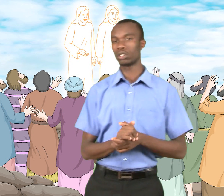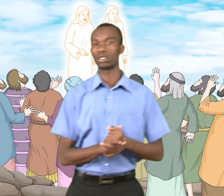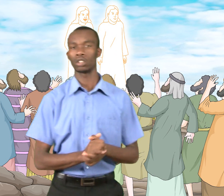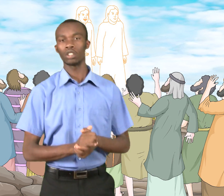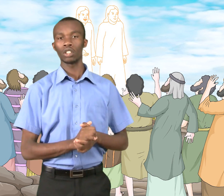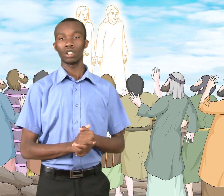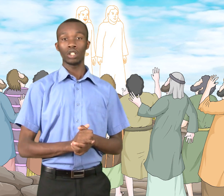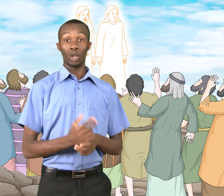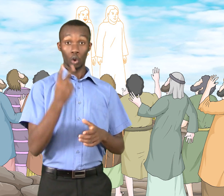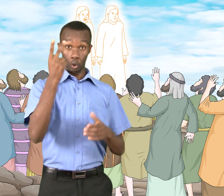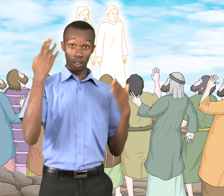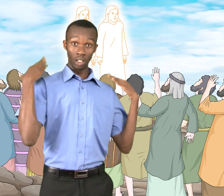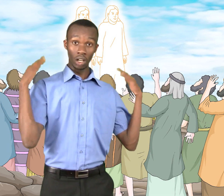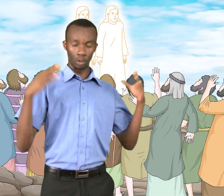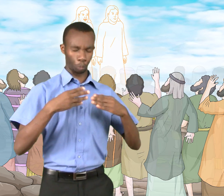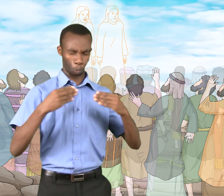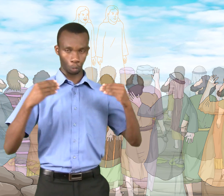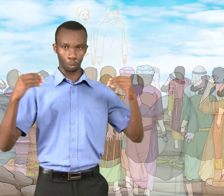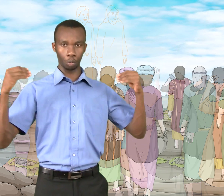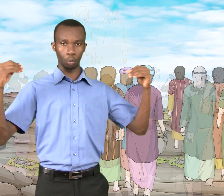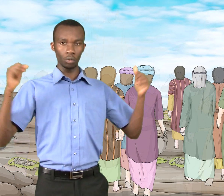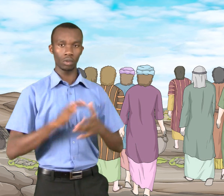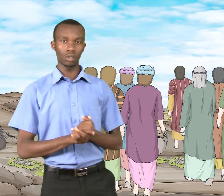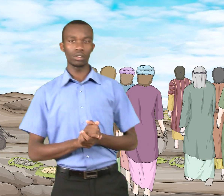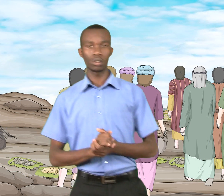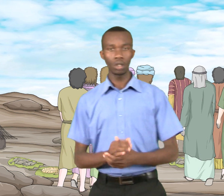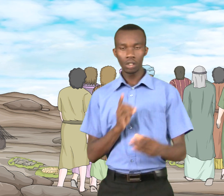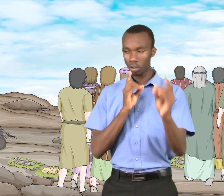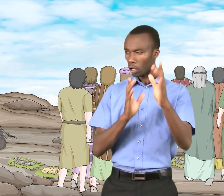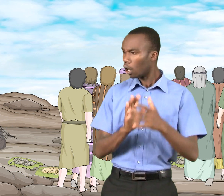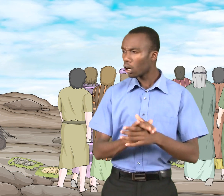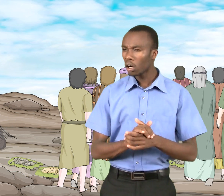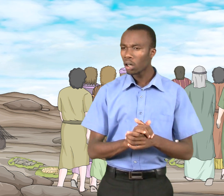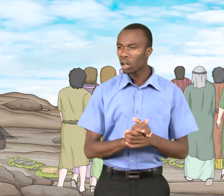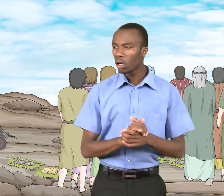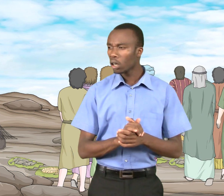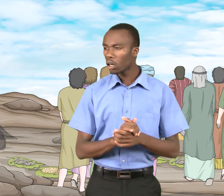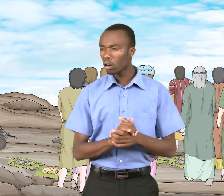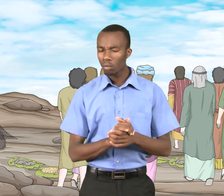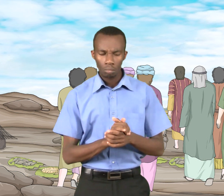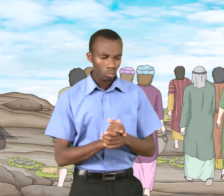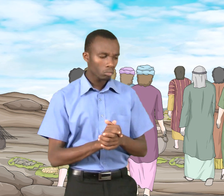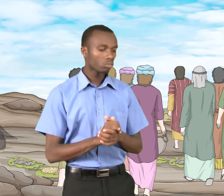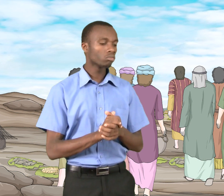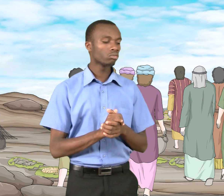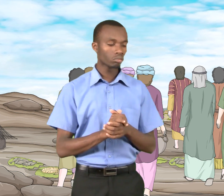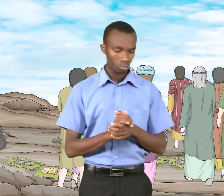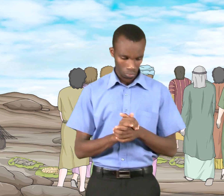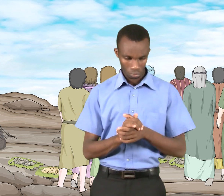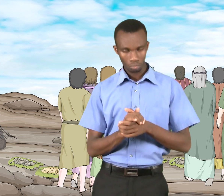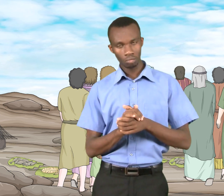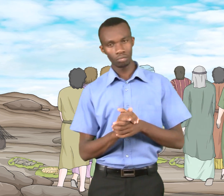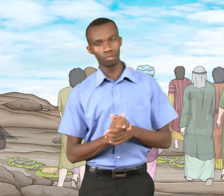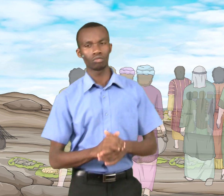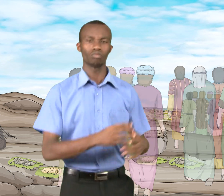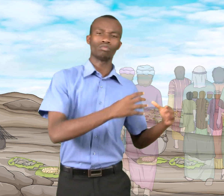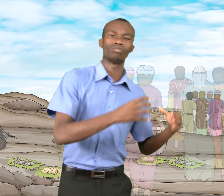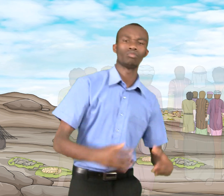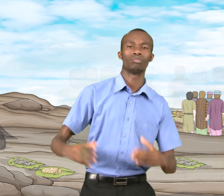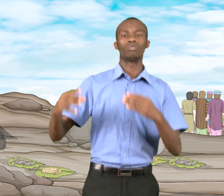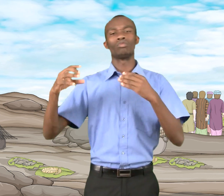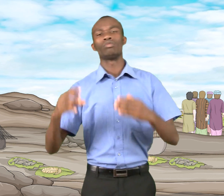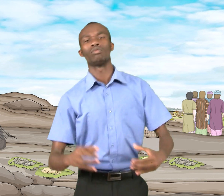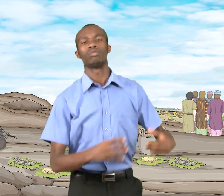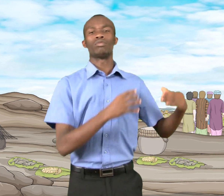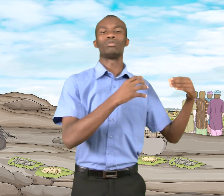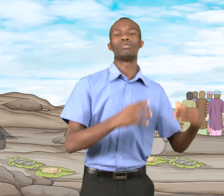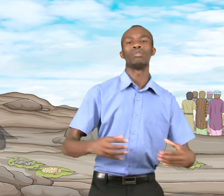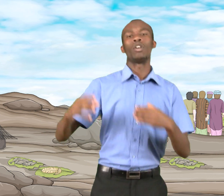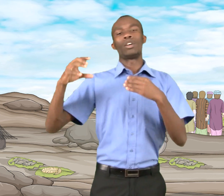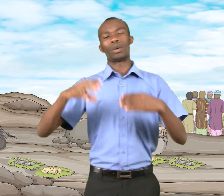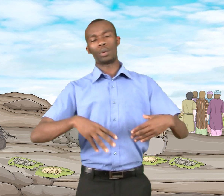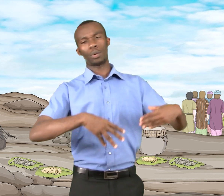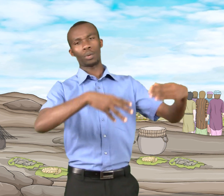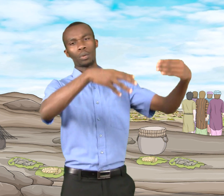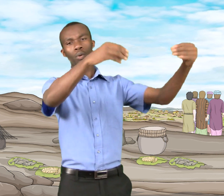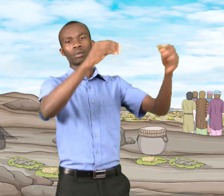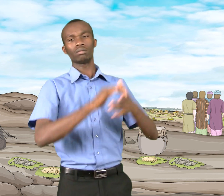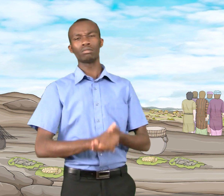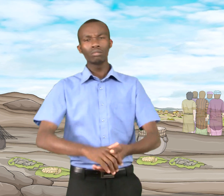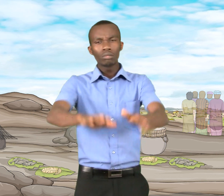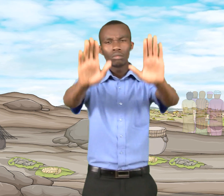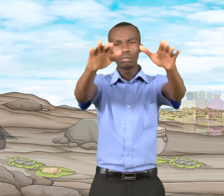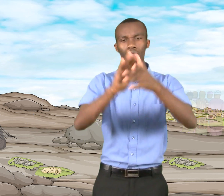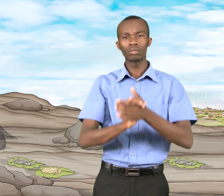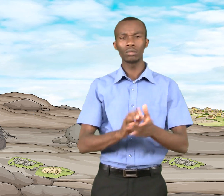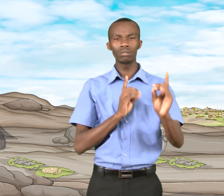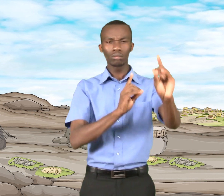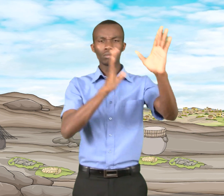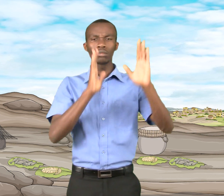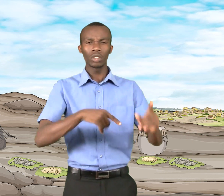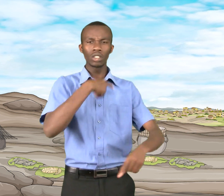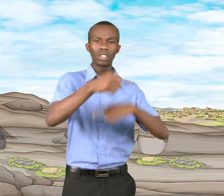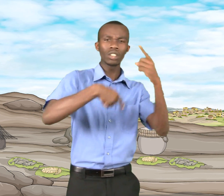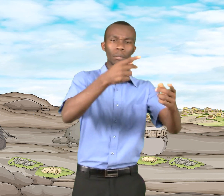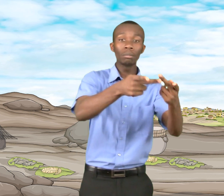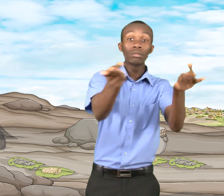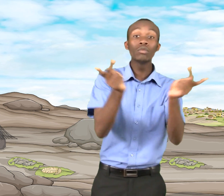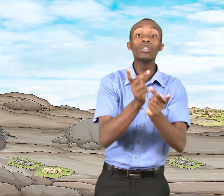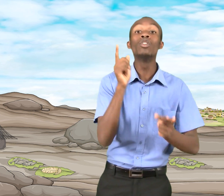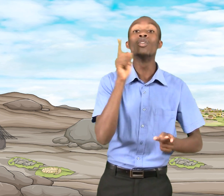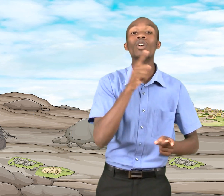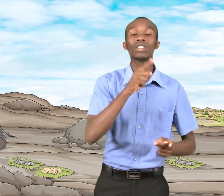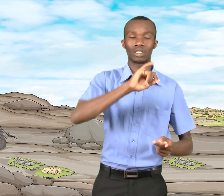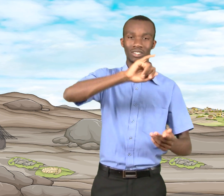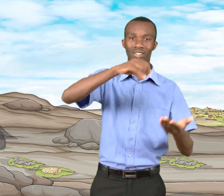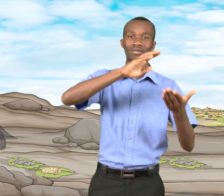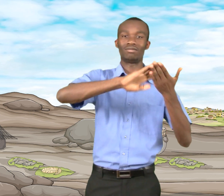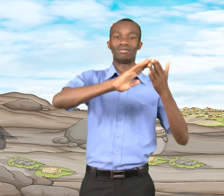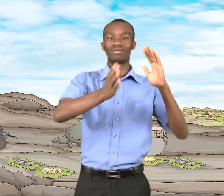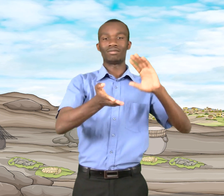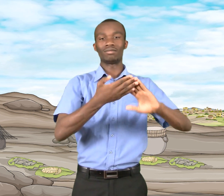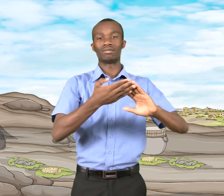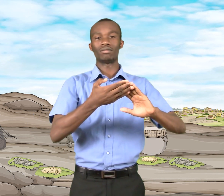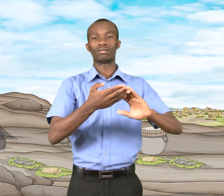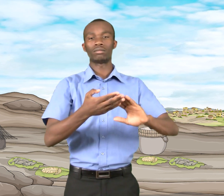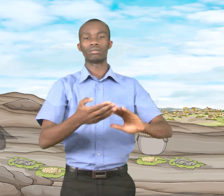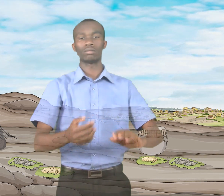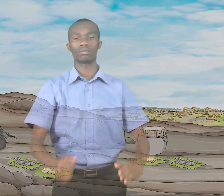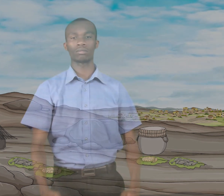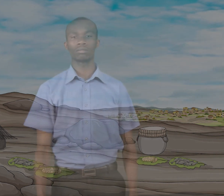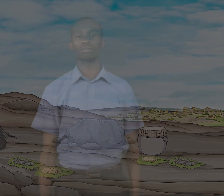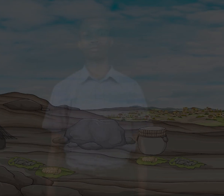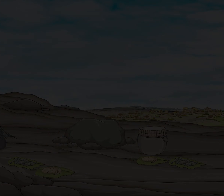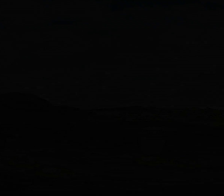Then they returned to Jerusalem from the Mount of Olives, which is near the city, a Sabbath day’s journey away.